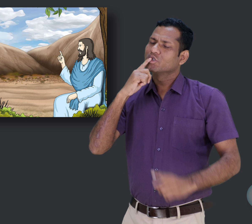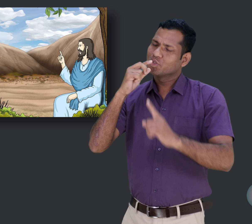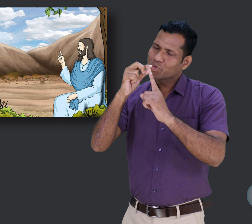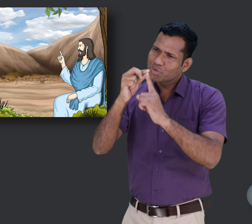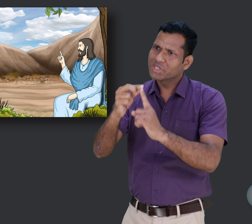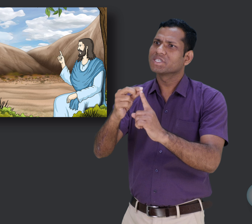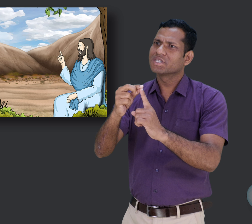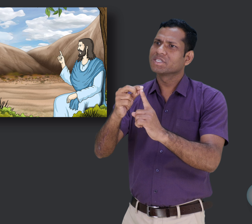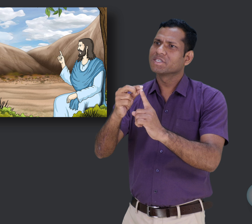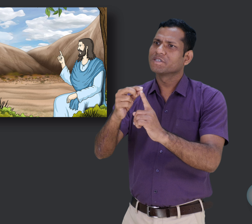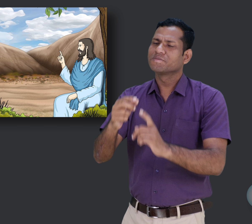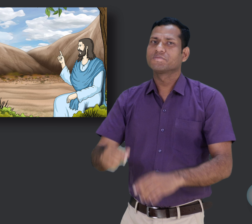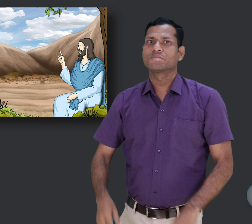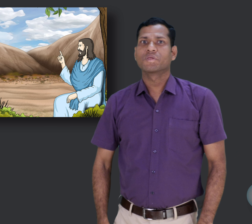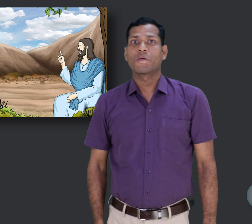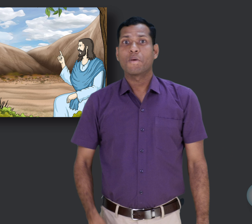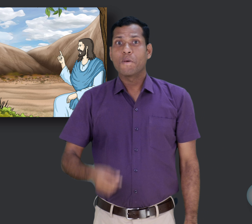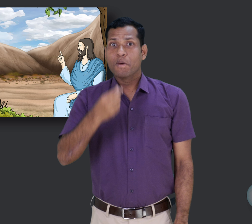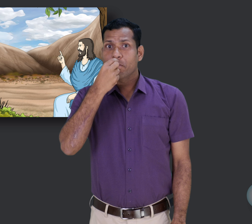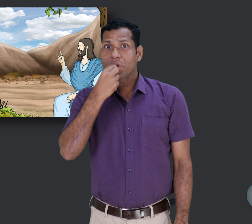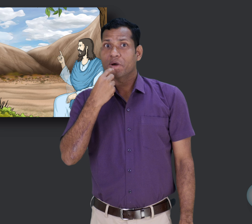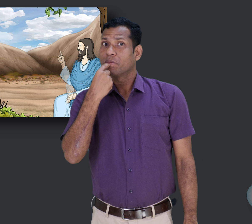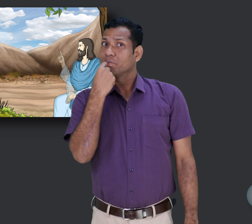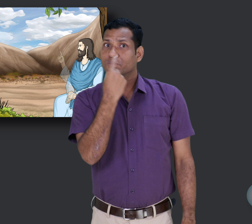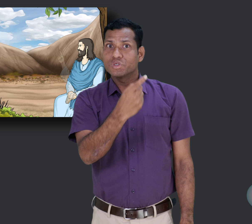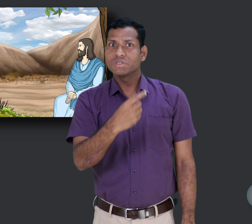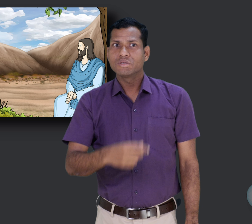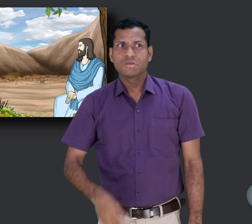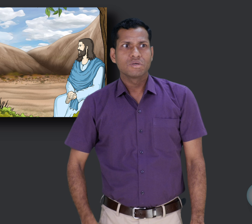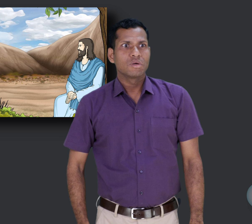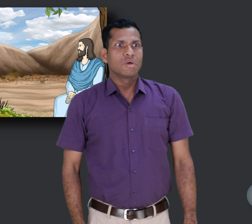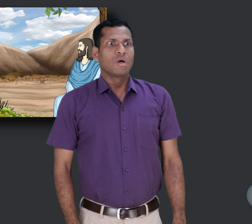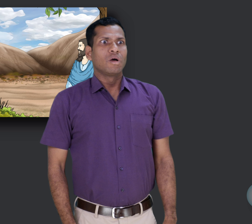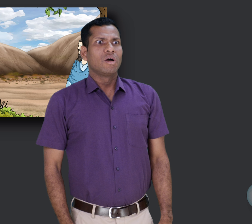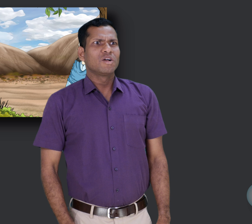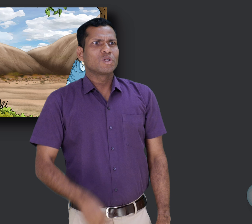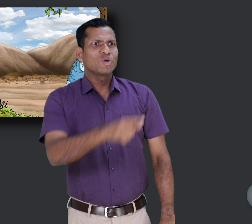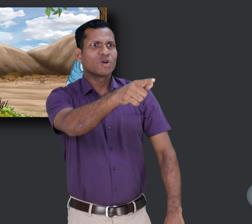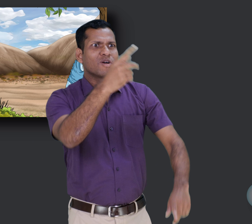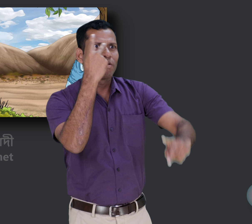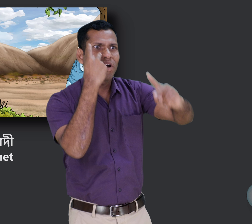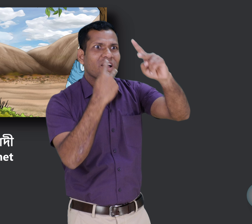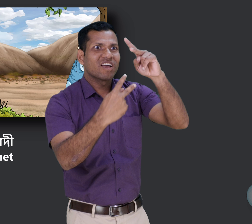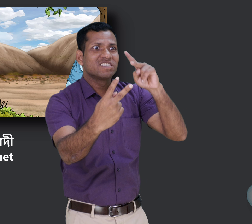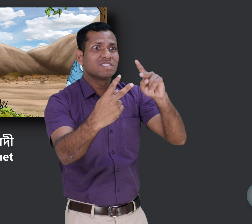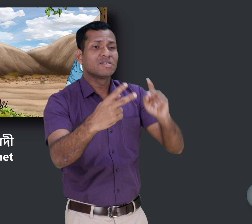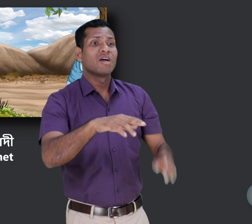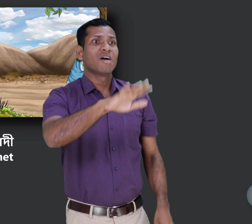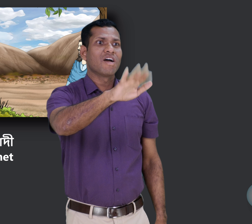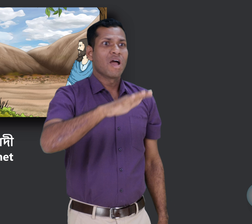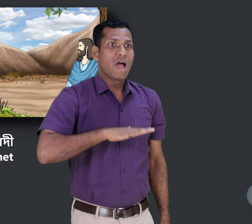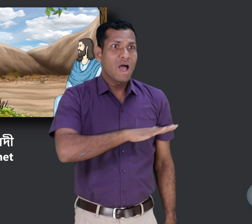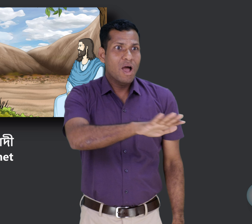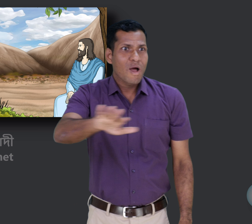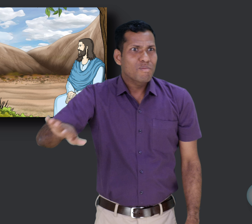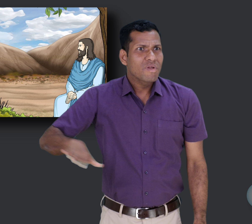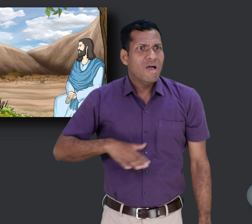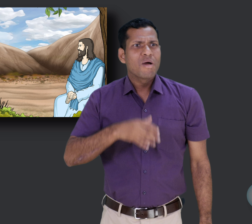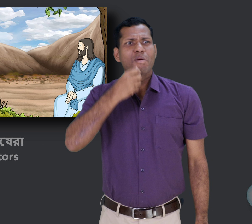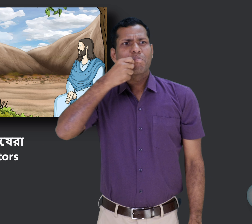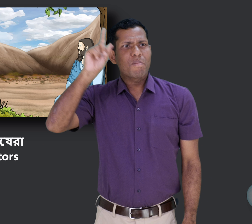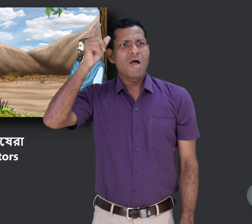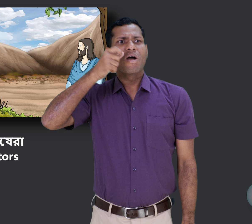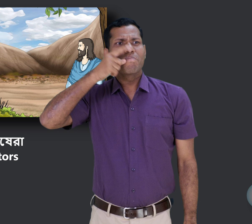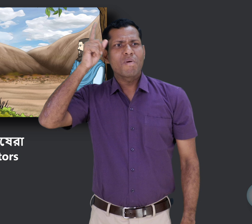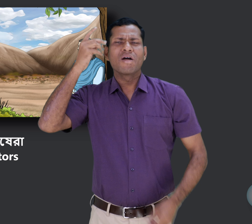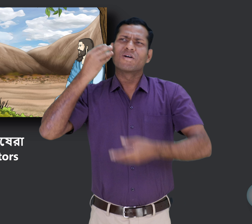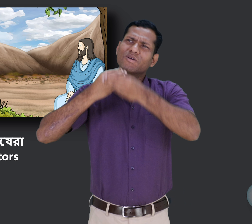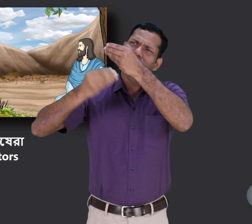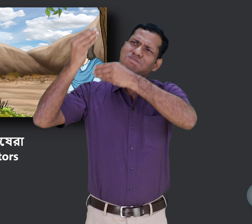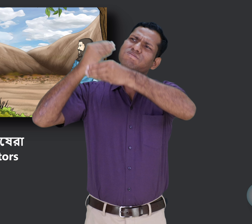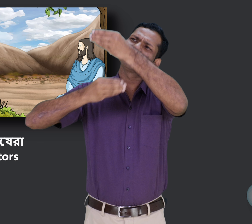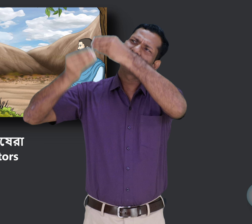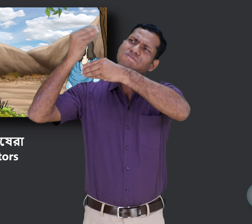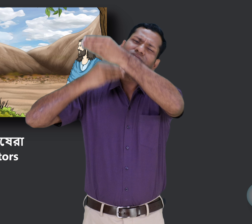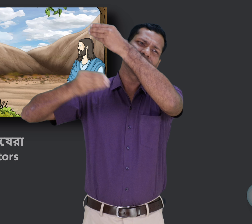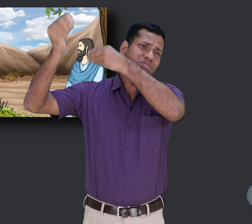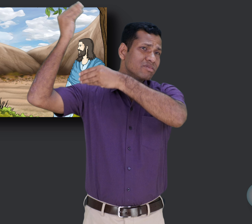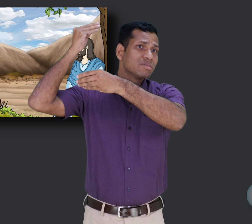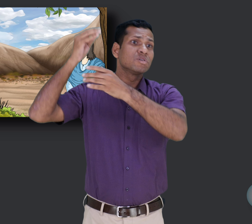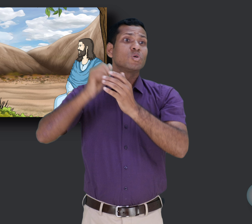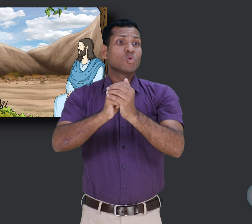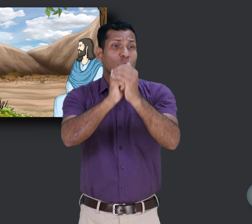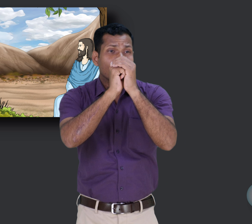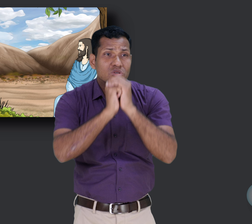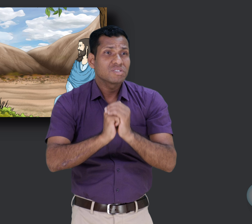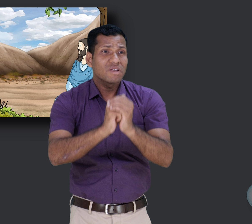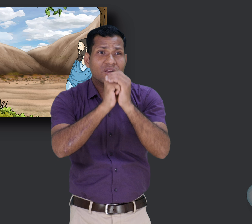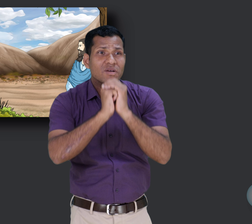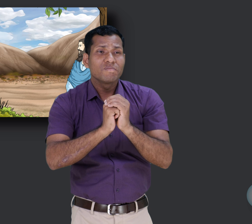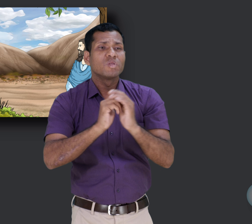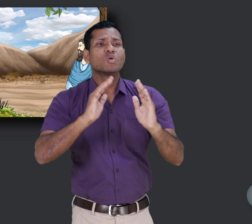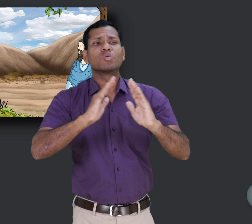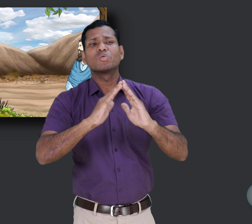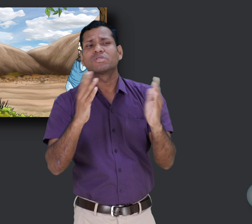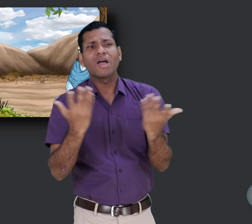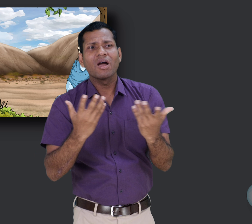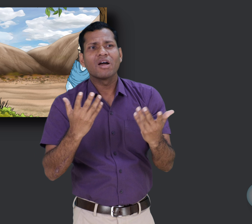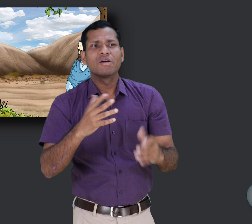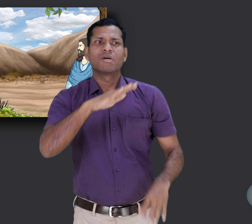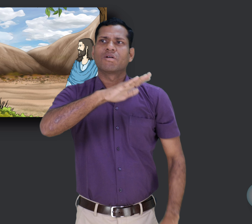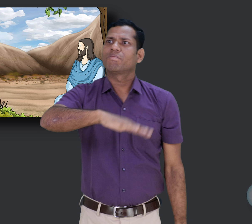“Sir,” the woman said, “I see that You are a prophet.